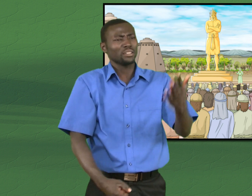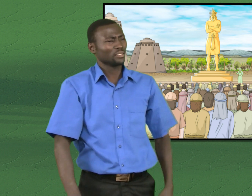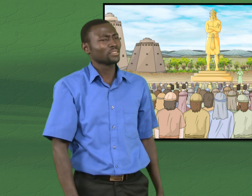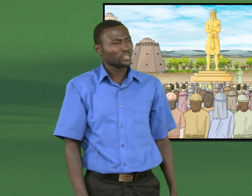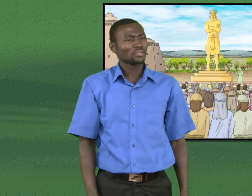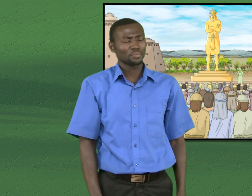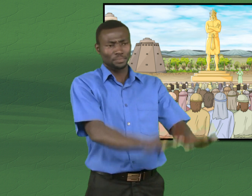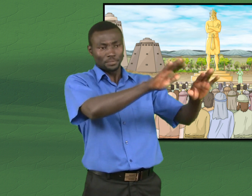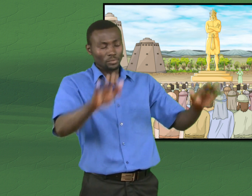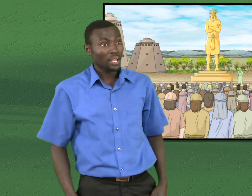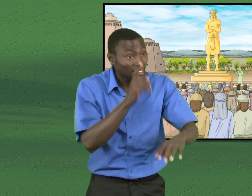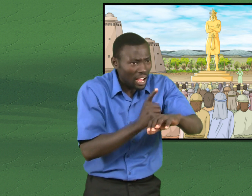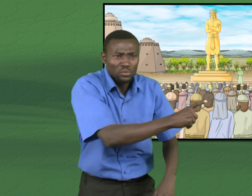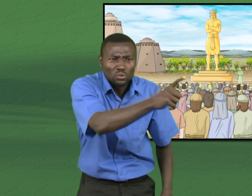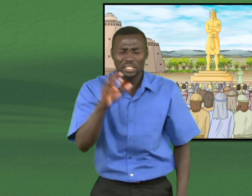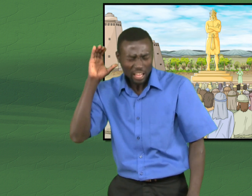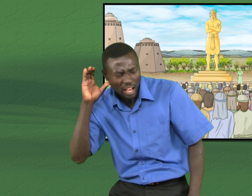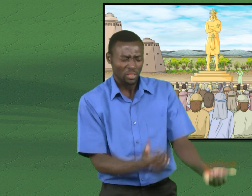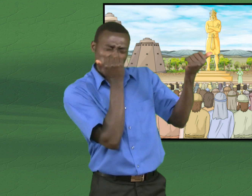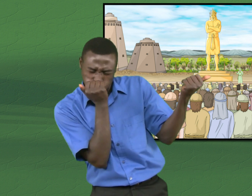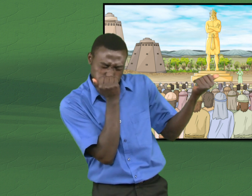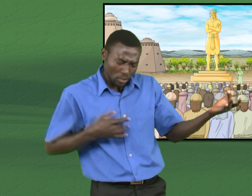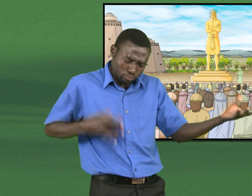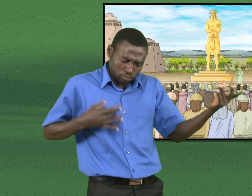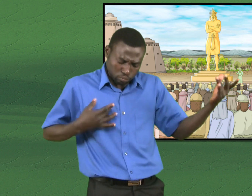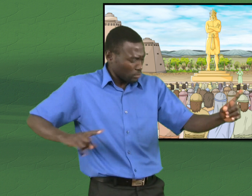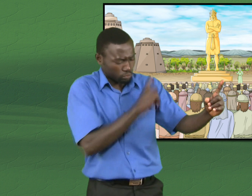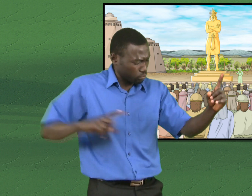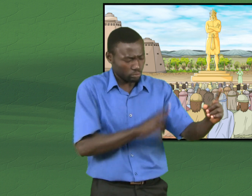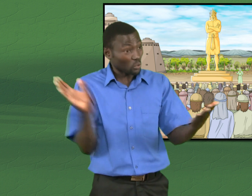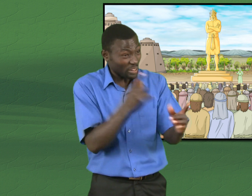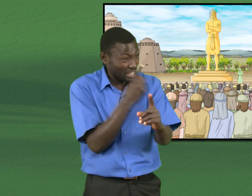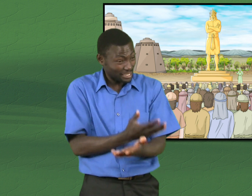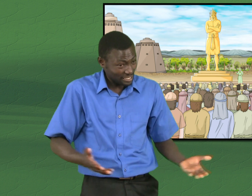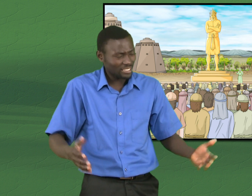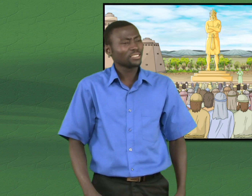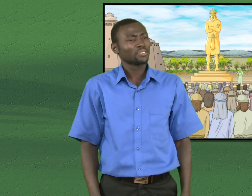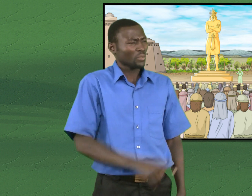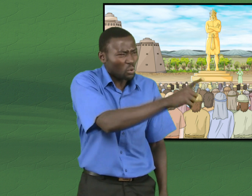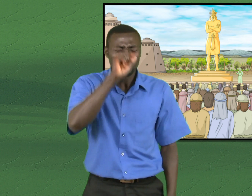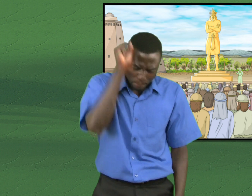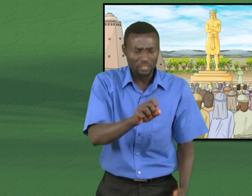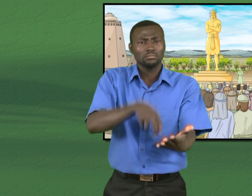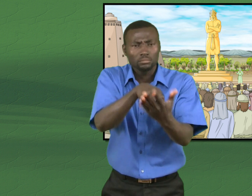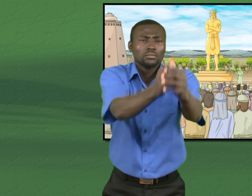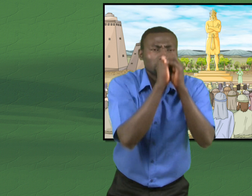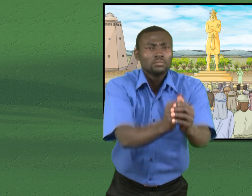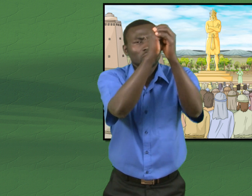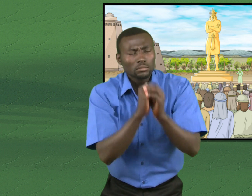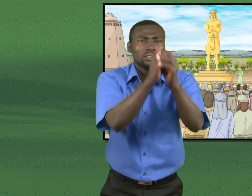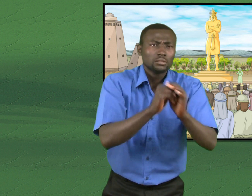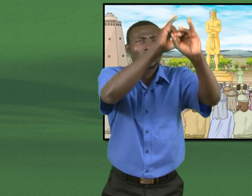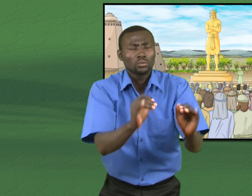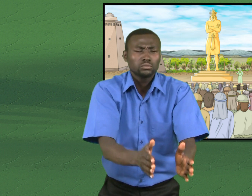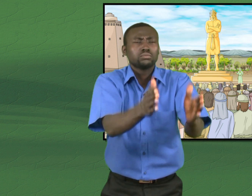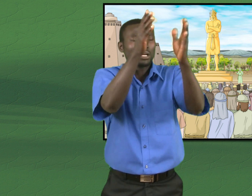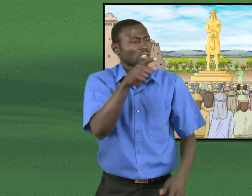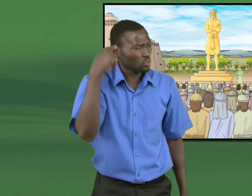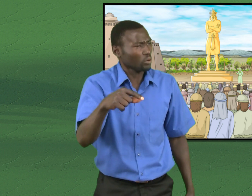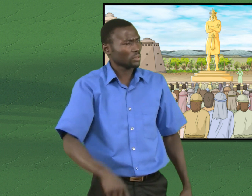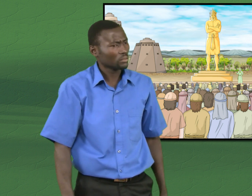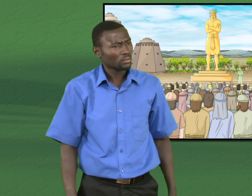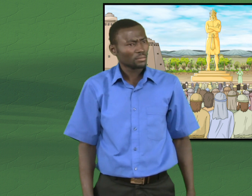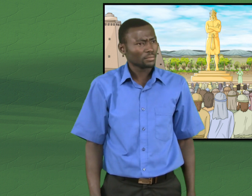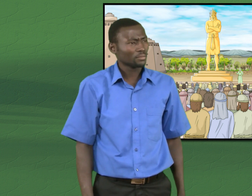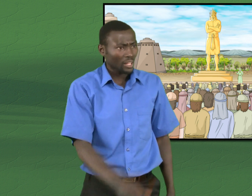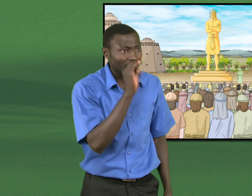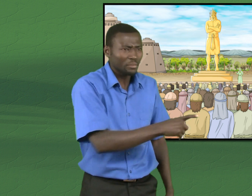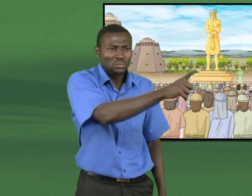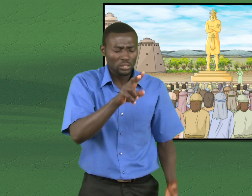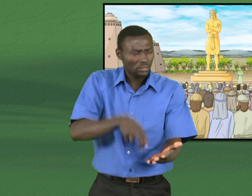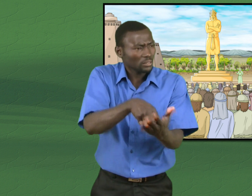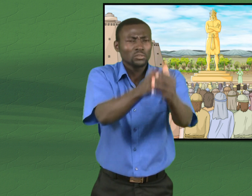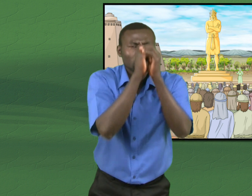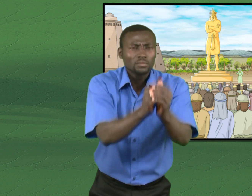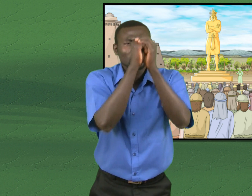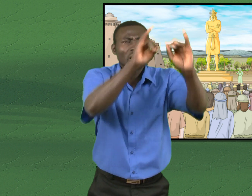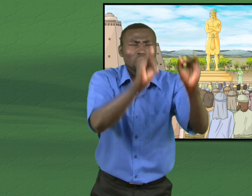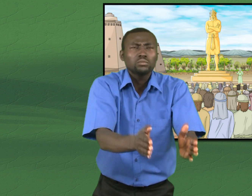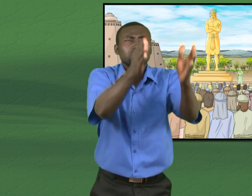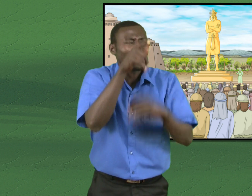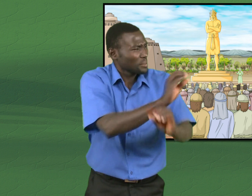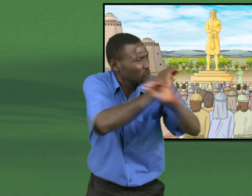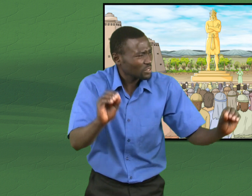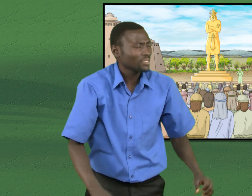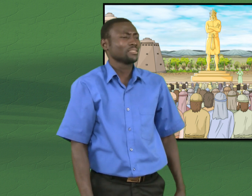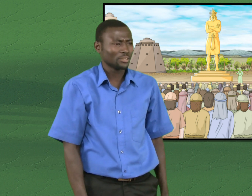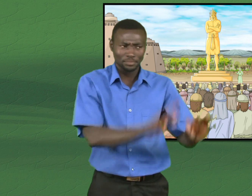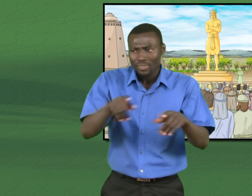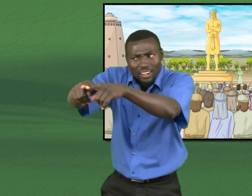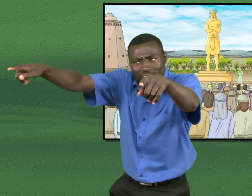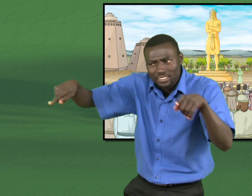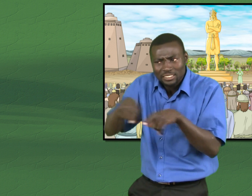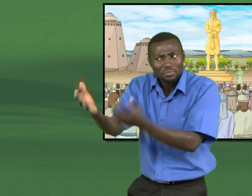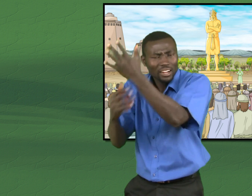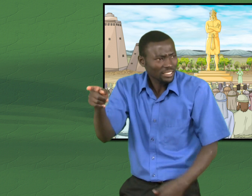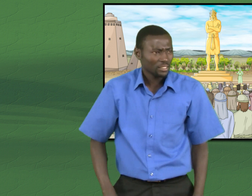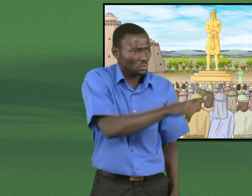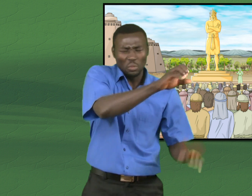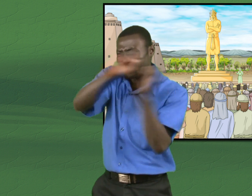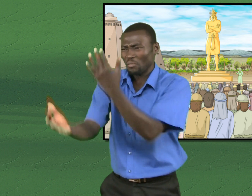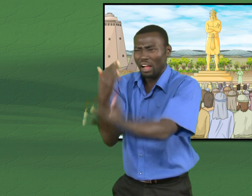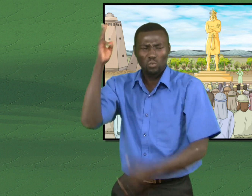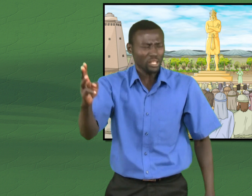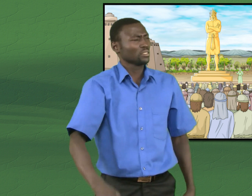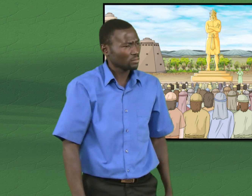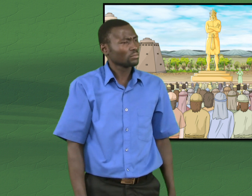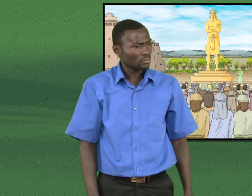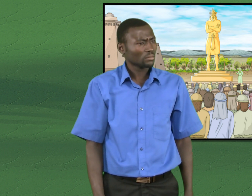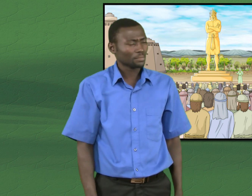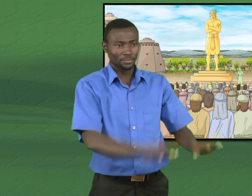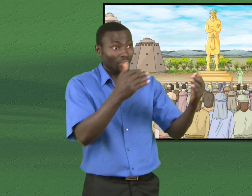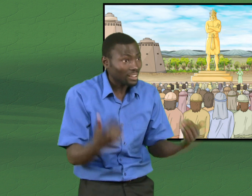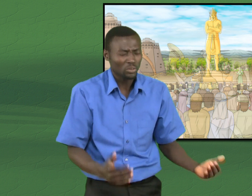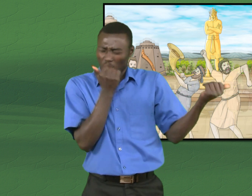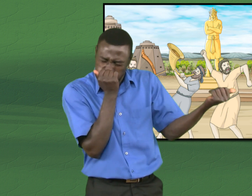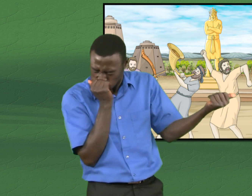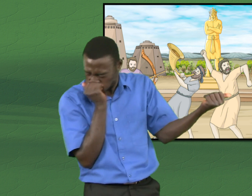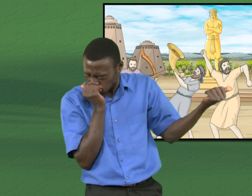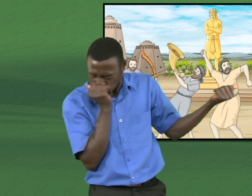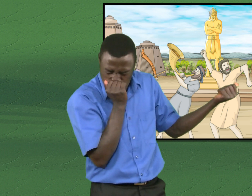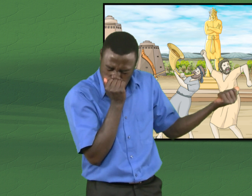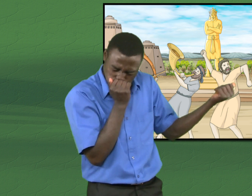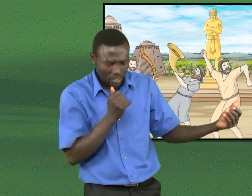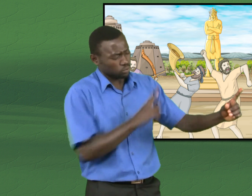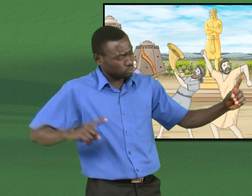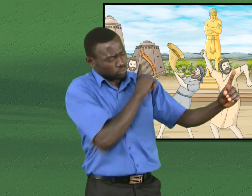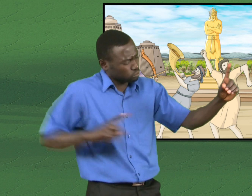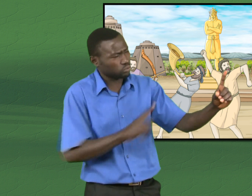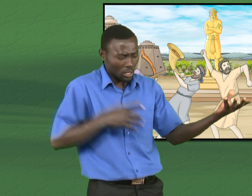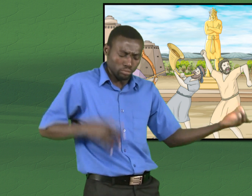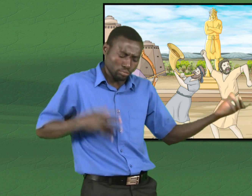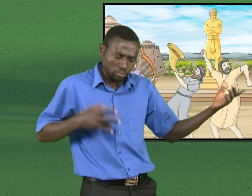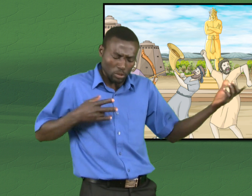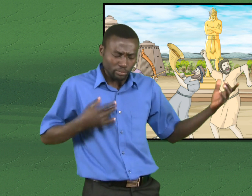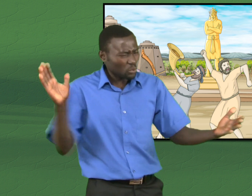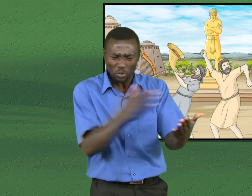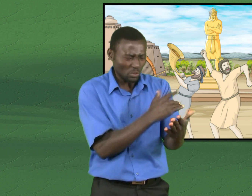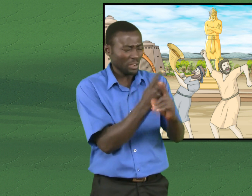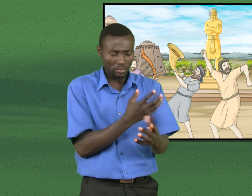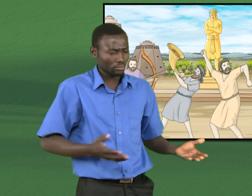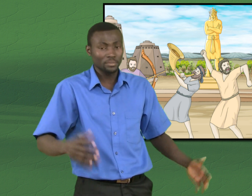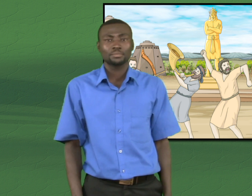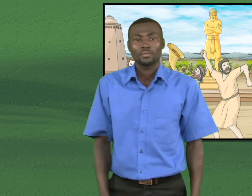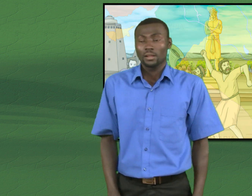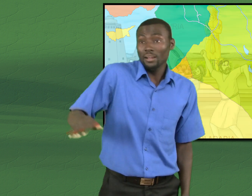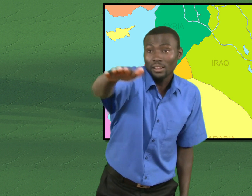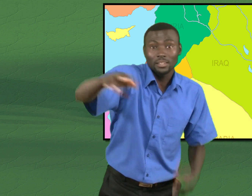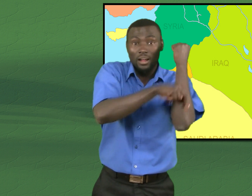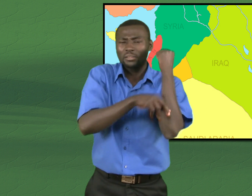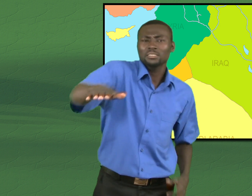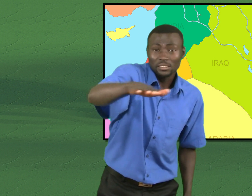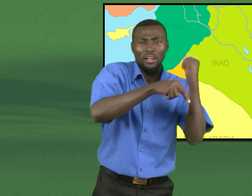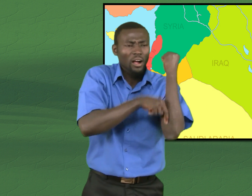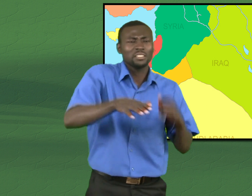Then the herald loudly proclaimed, “O people of every nation and language, this is what you are commanded: As soon as you hear the sound of the horn, flute, zither, lyre, harp, pipes, and all kinds of music, you must fall down and worship the golden statue that King Nebuchadnezzar has set up.